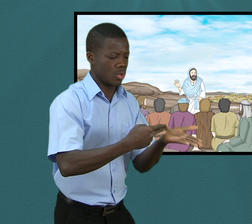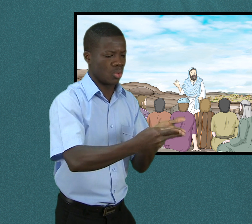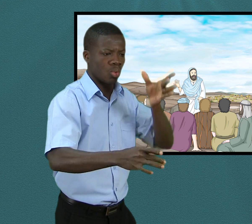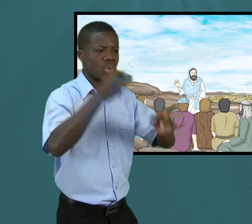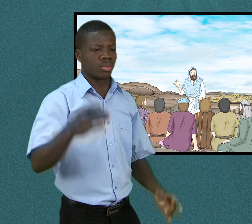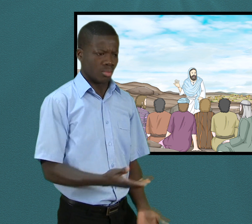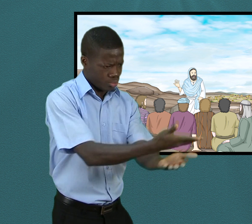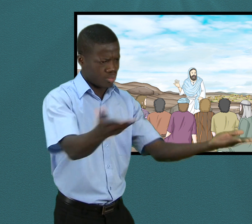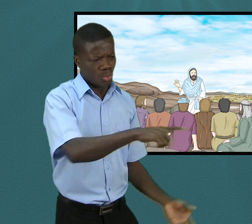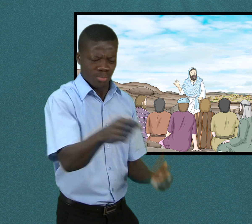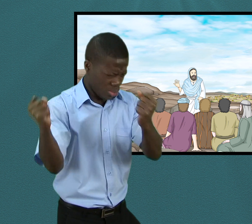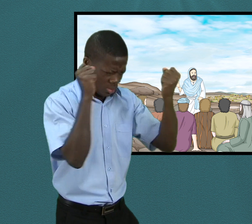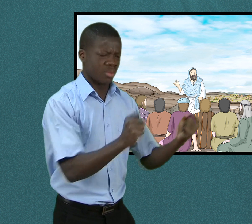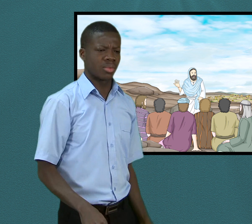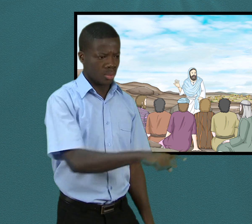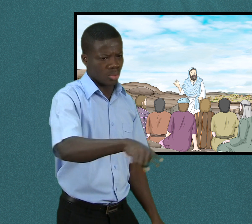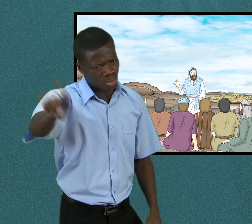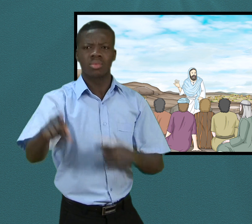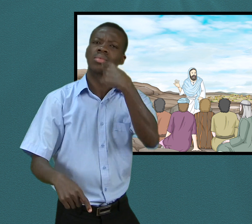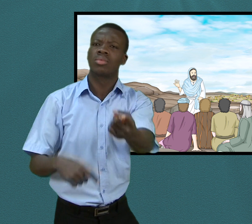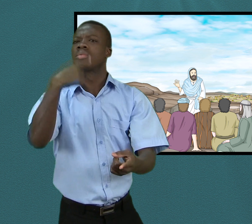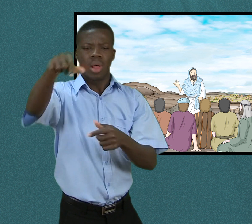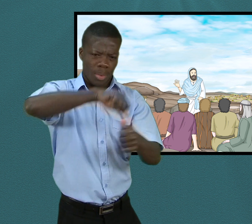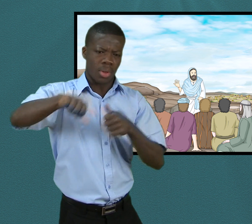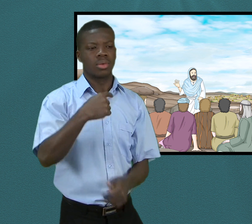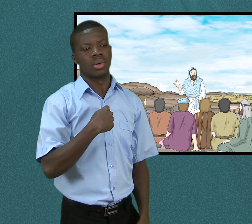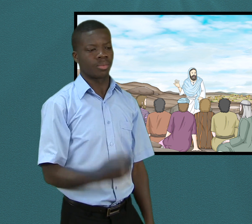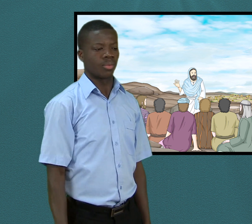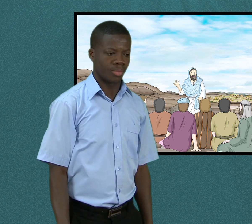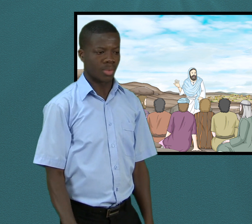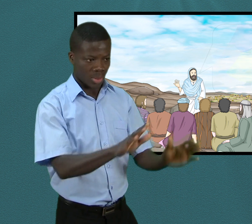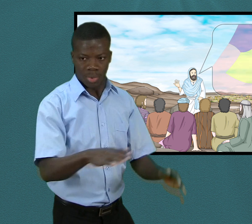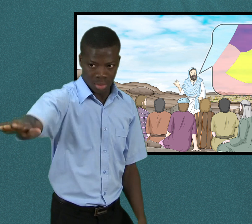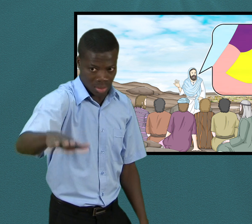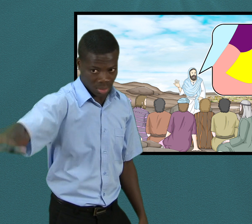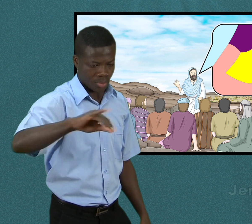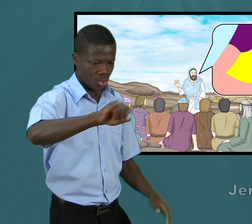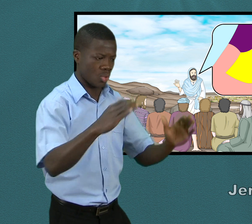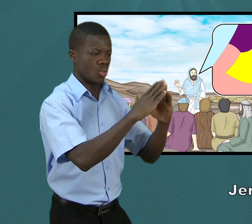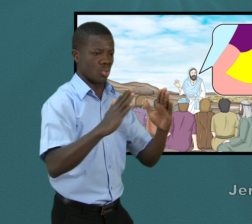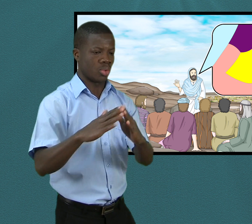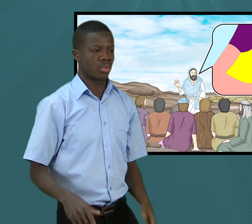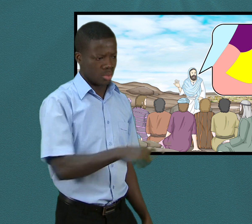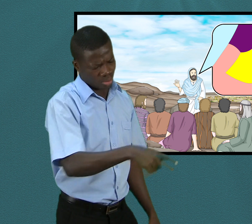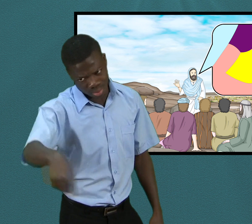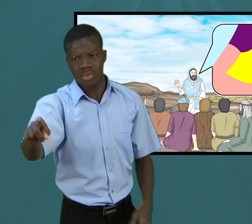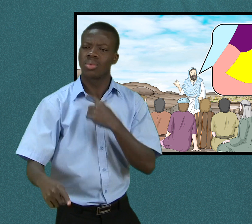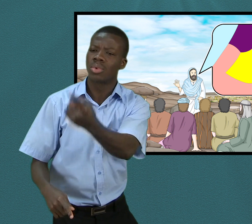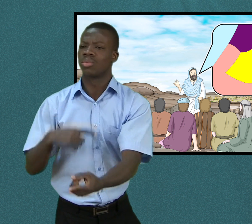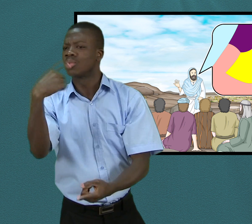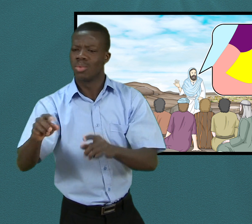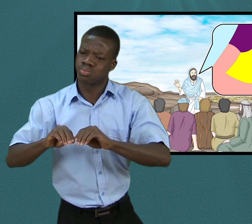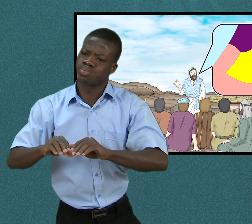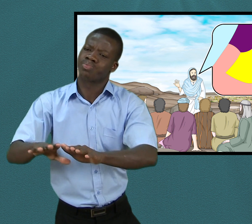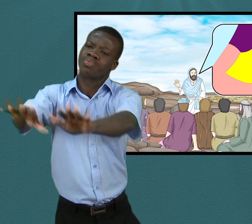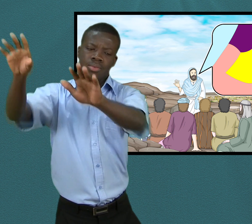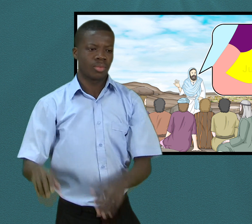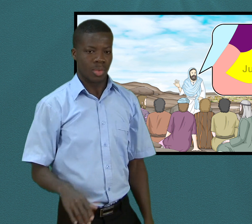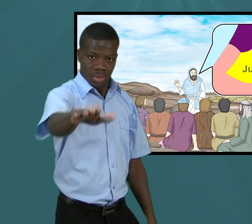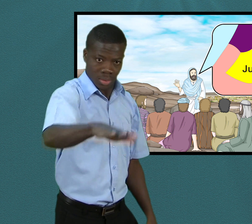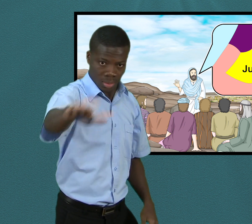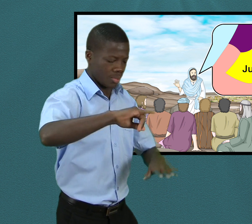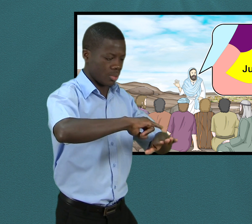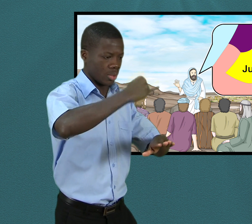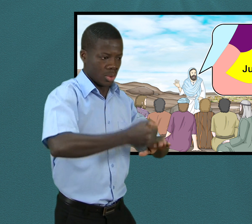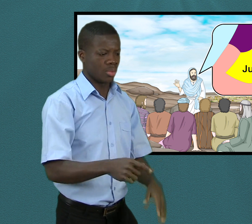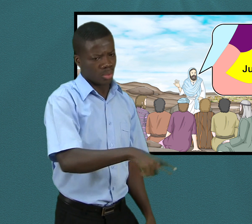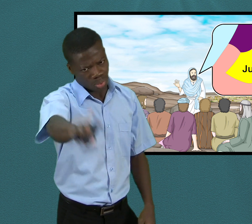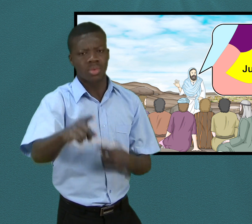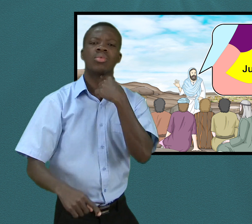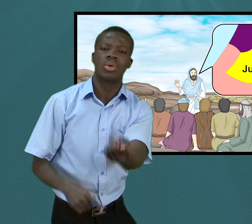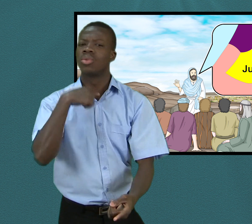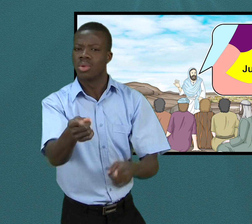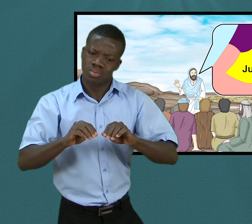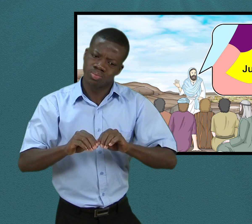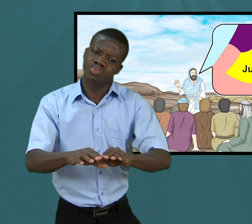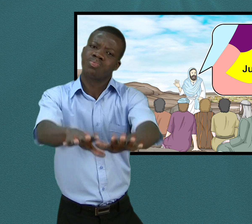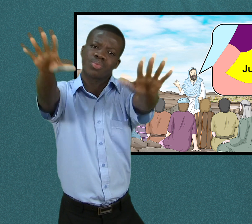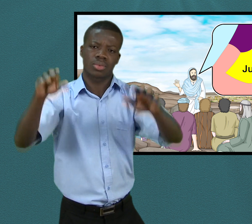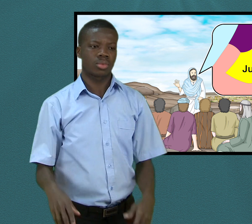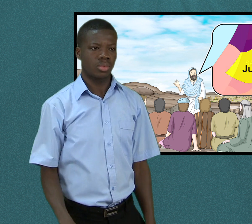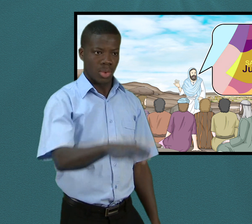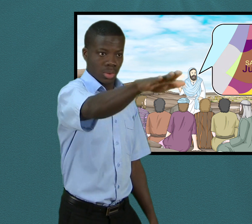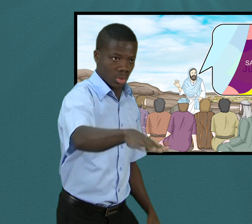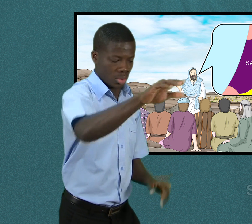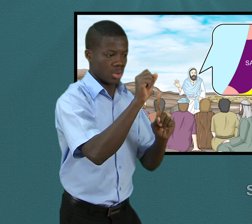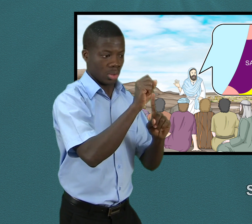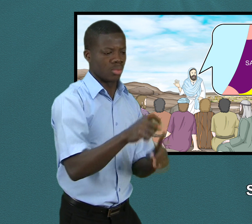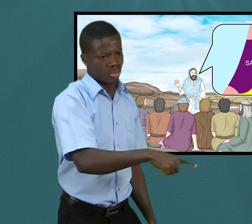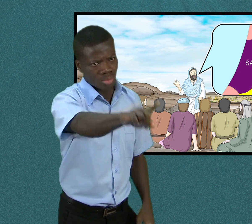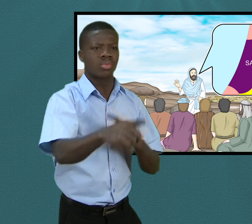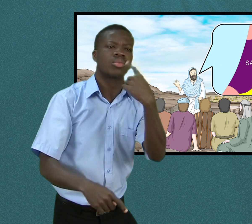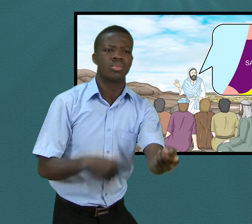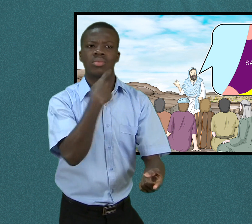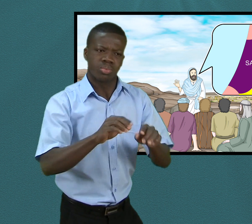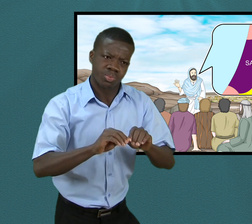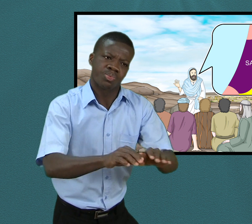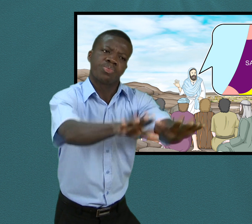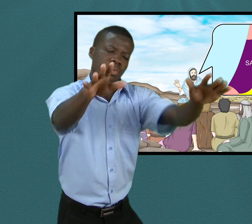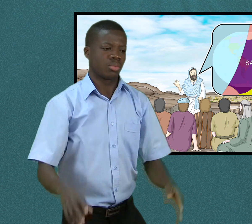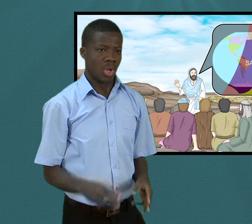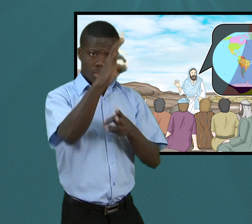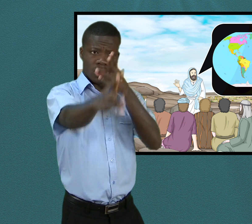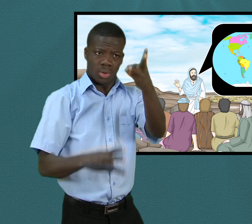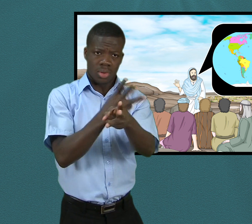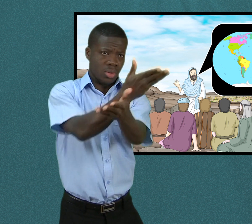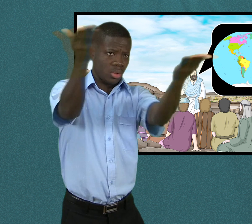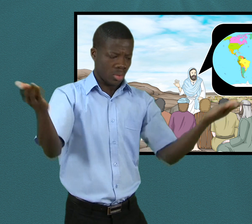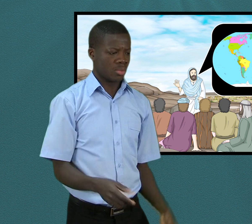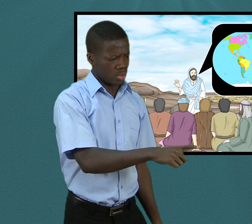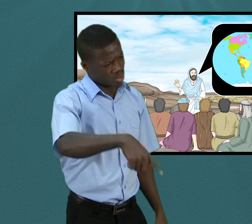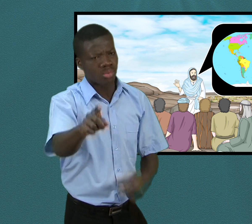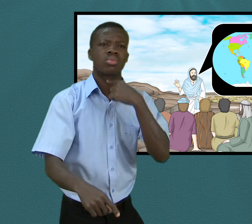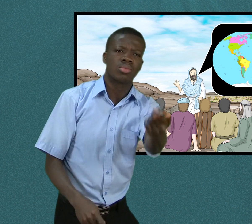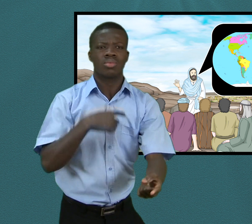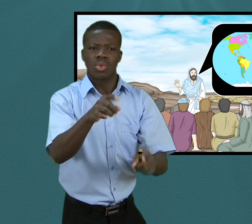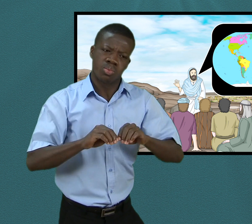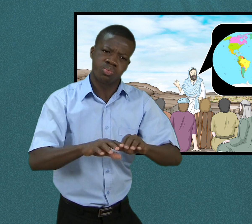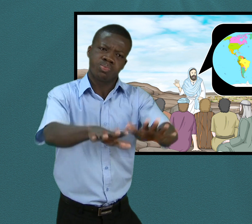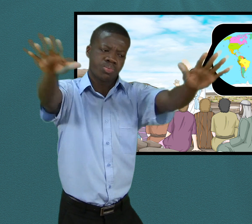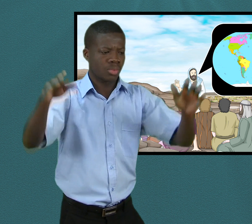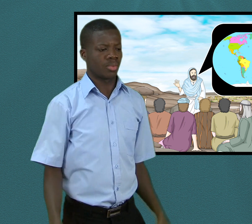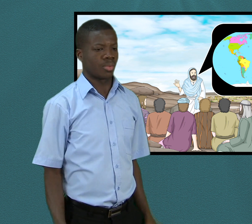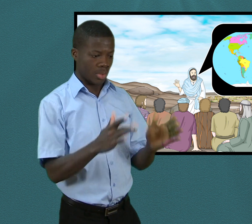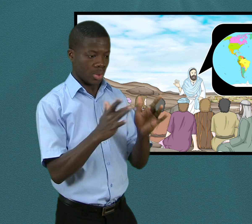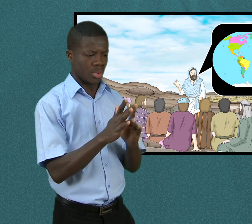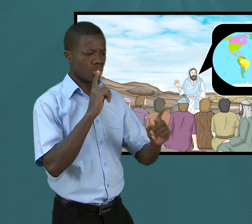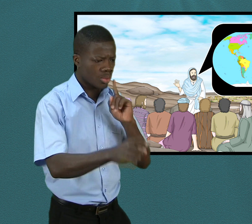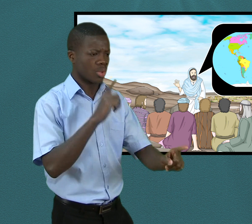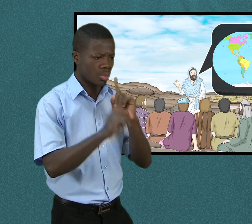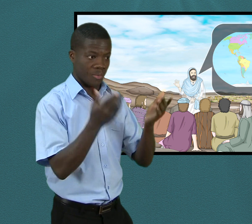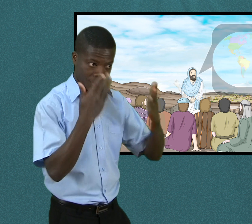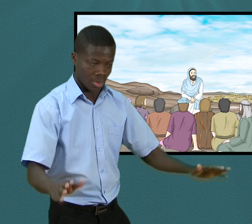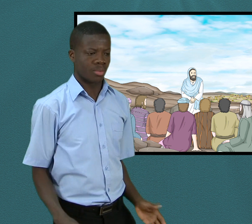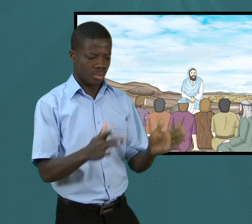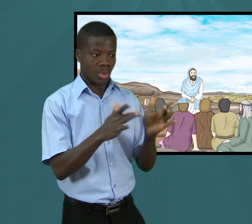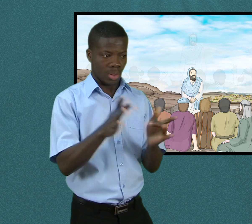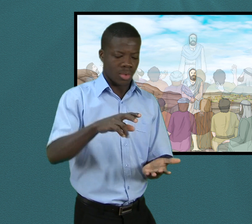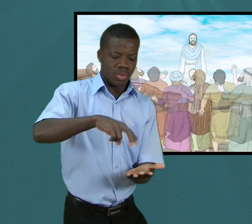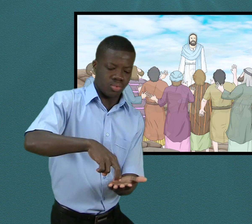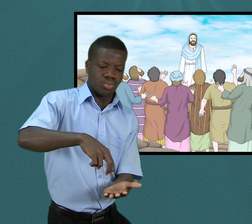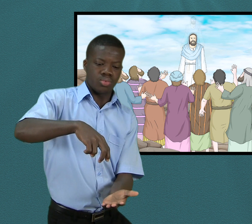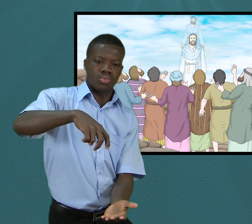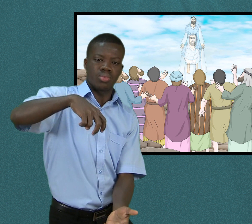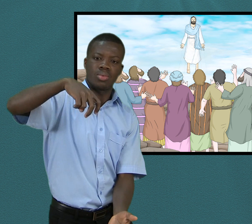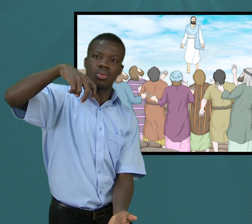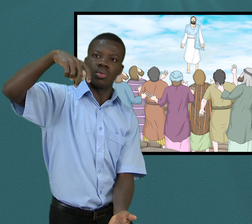But you will receive power when the Holy Spirit comes upon you, and you will be My witnesses in Jerusalem, and in all Judea and Samaria, and to the ends of the earth.”